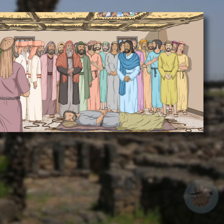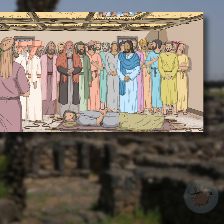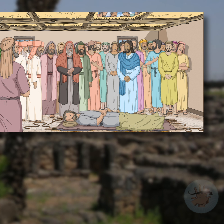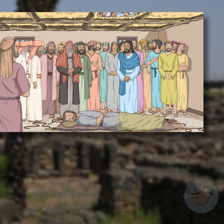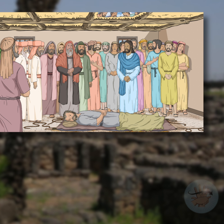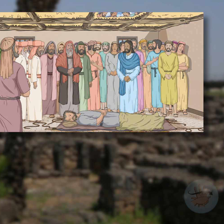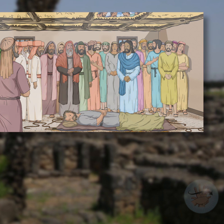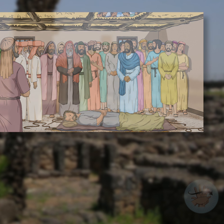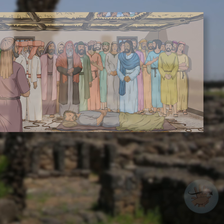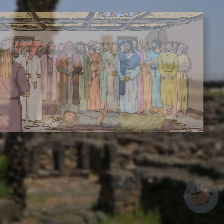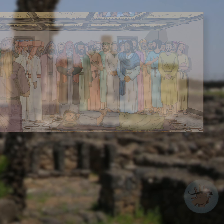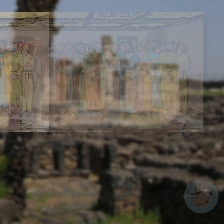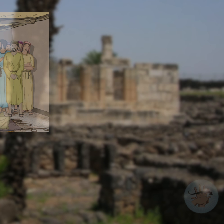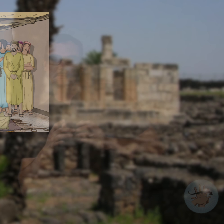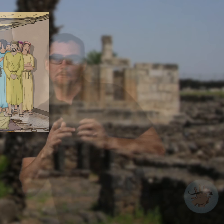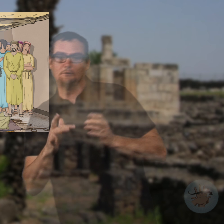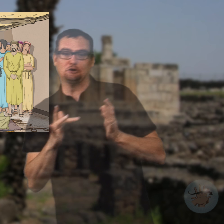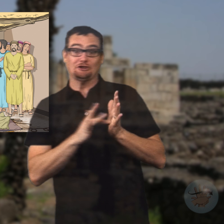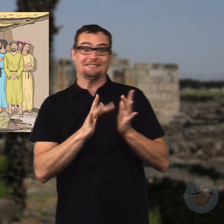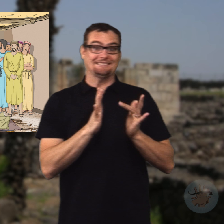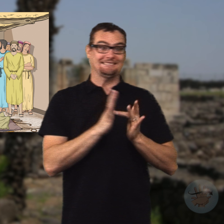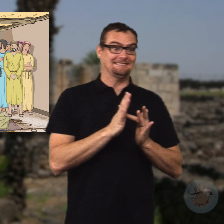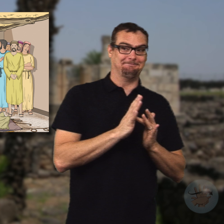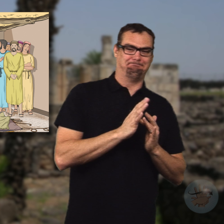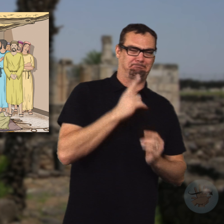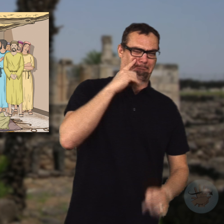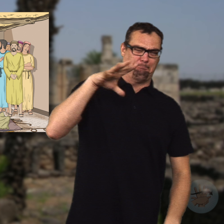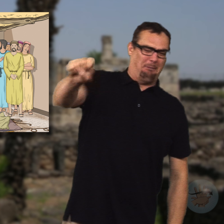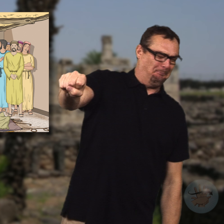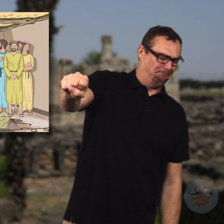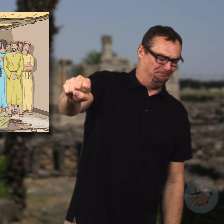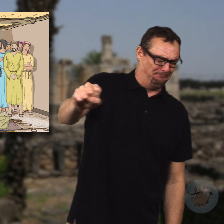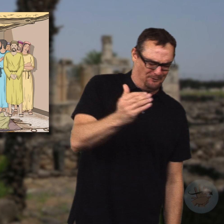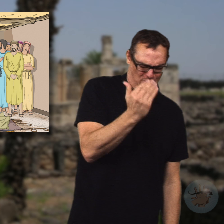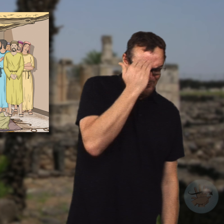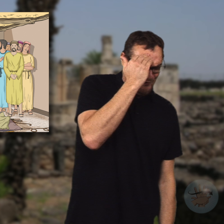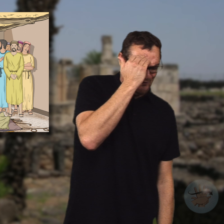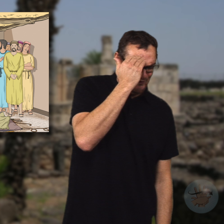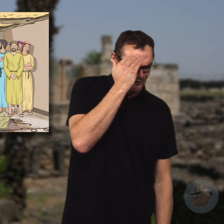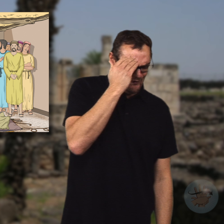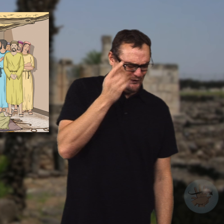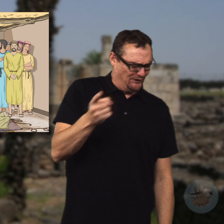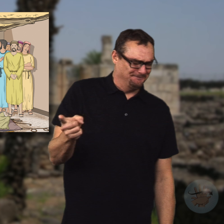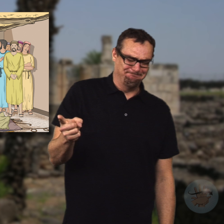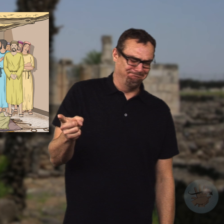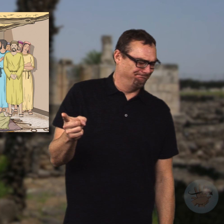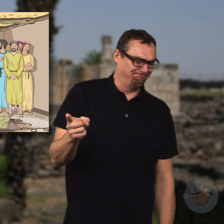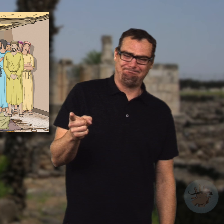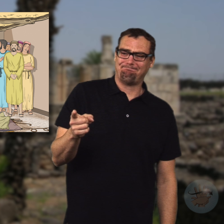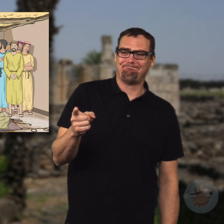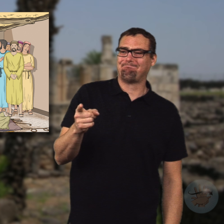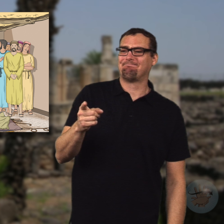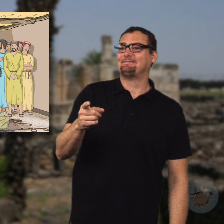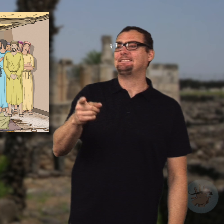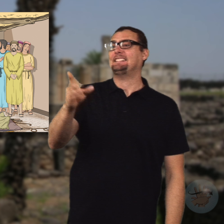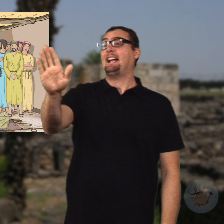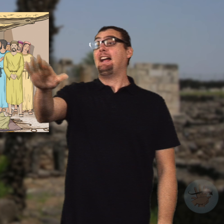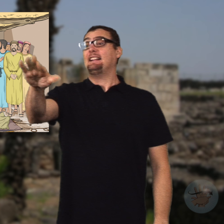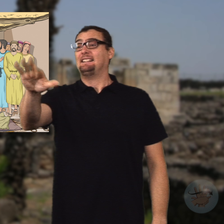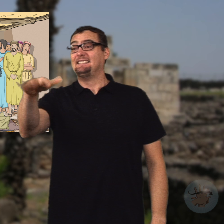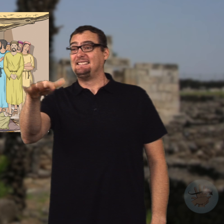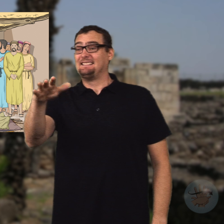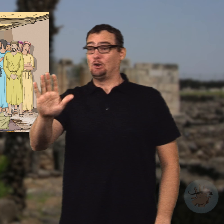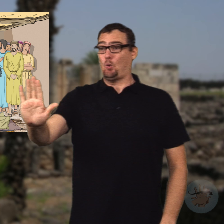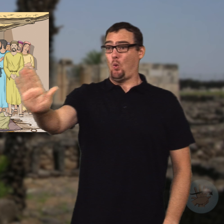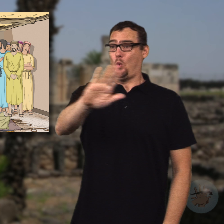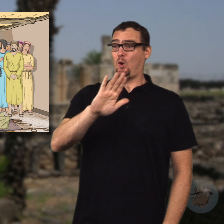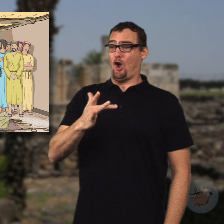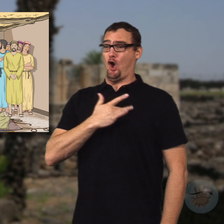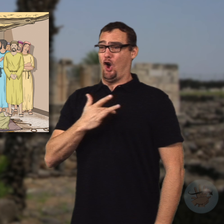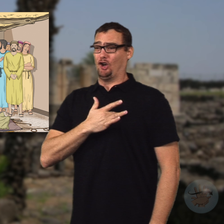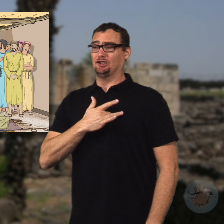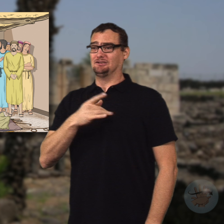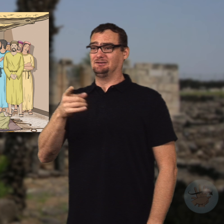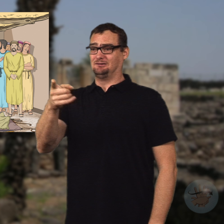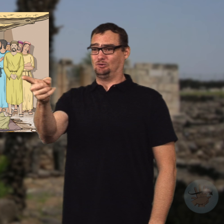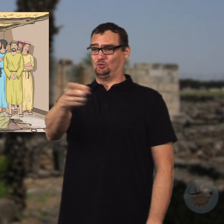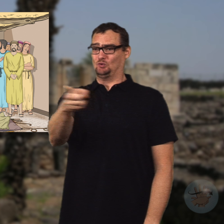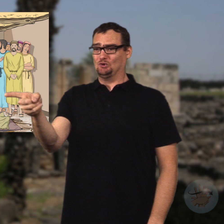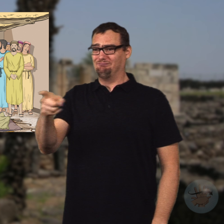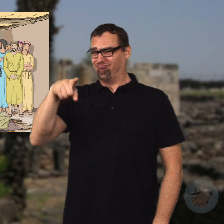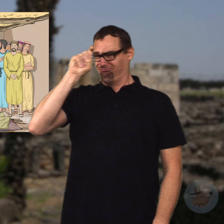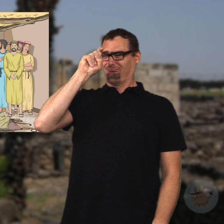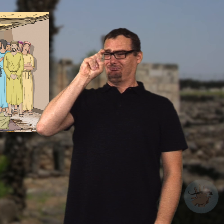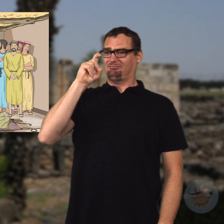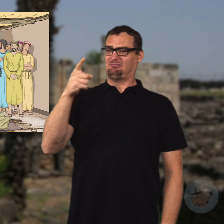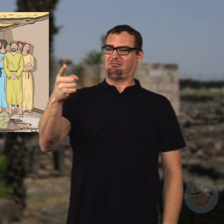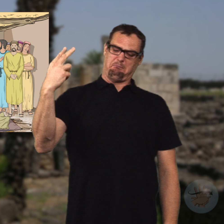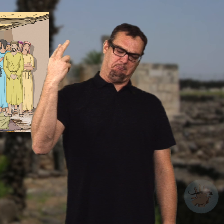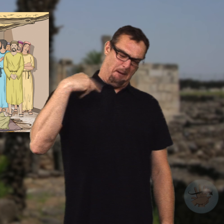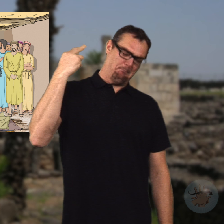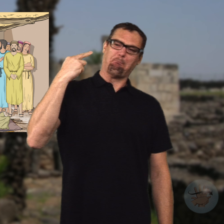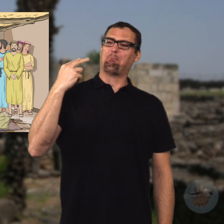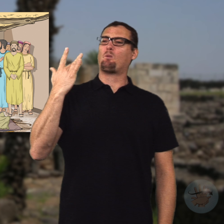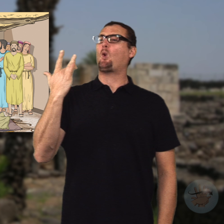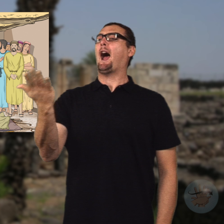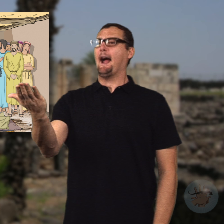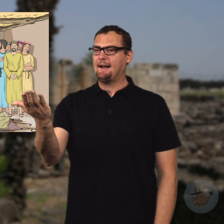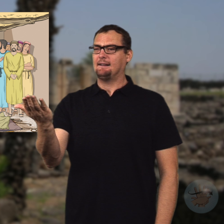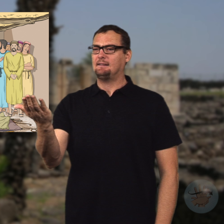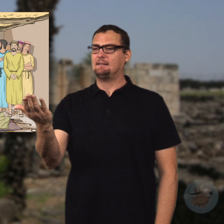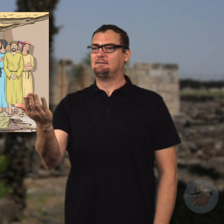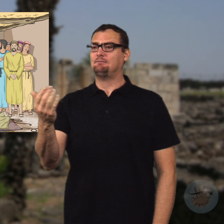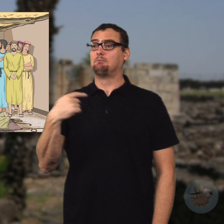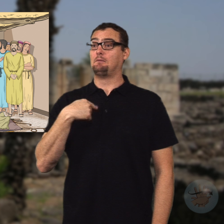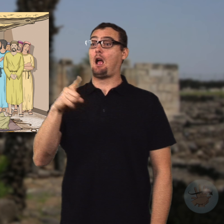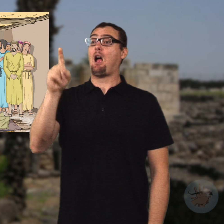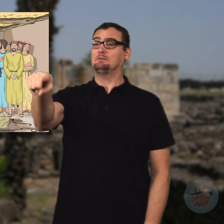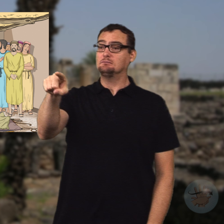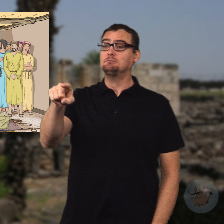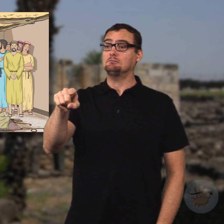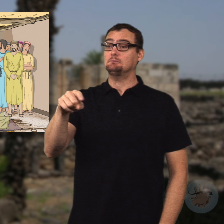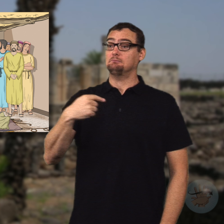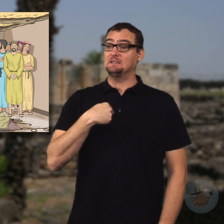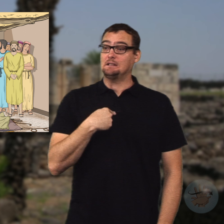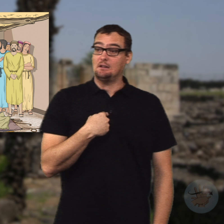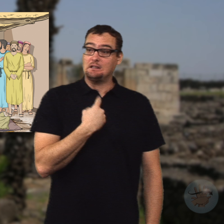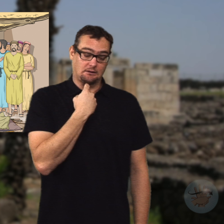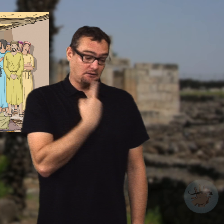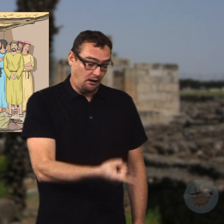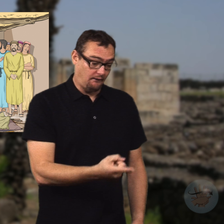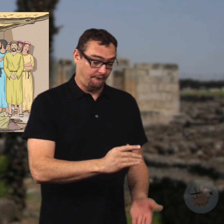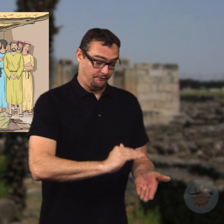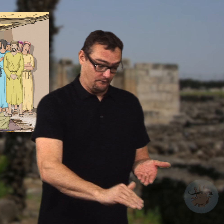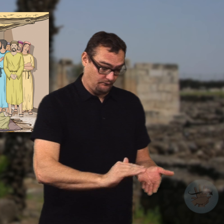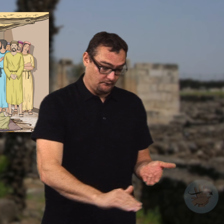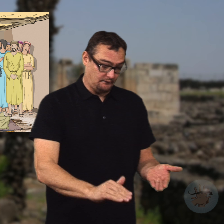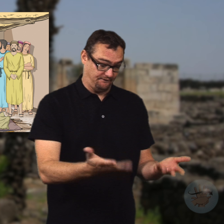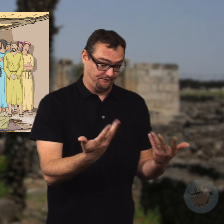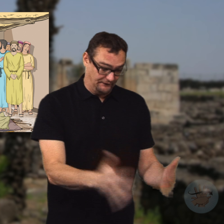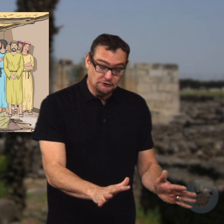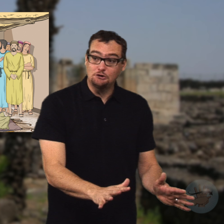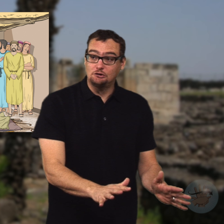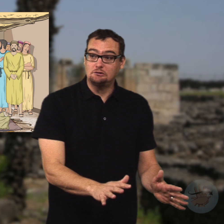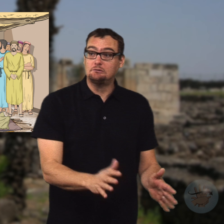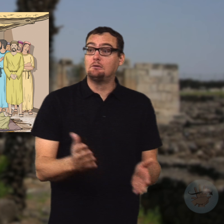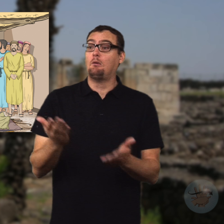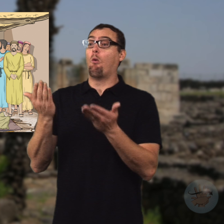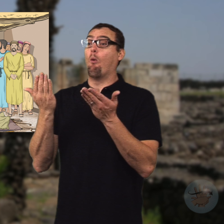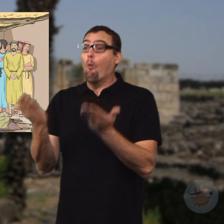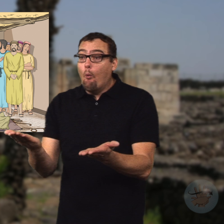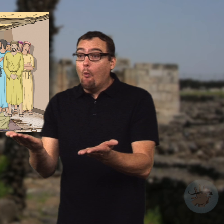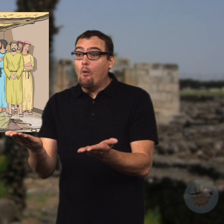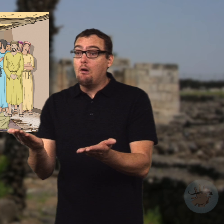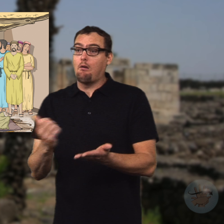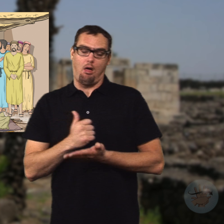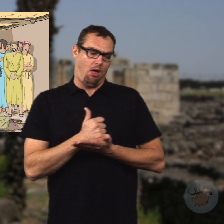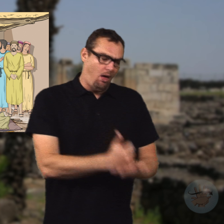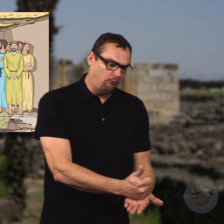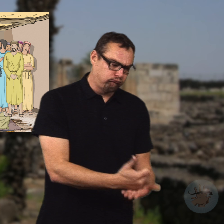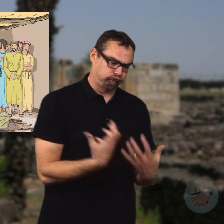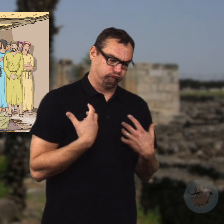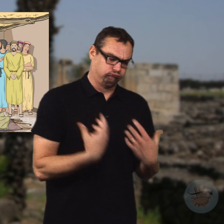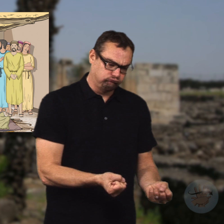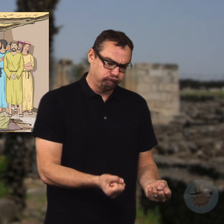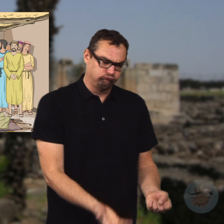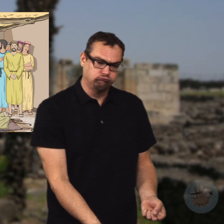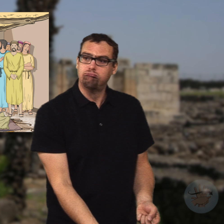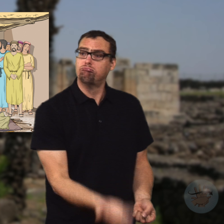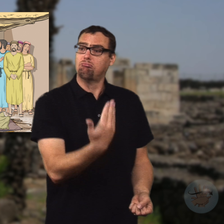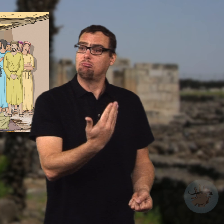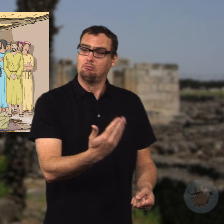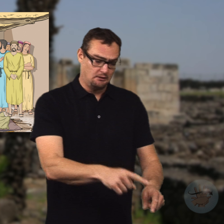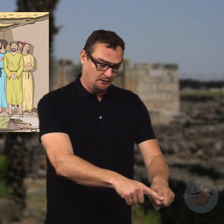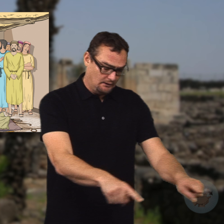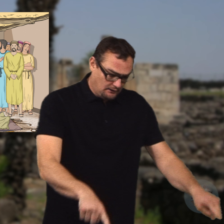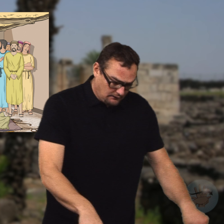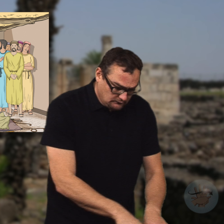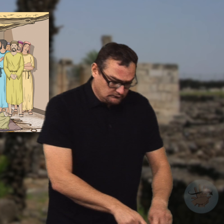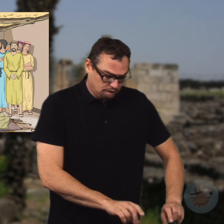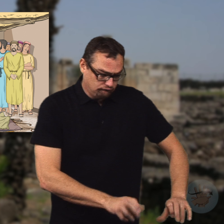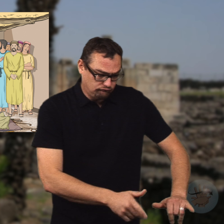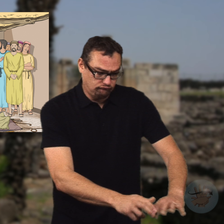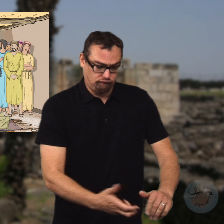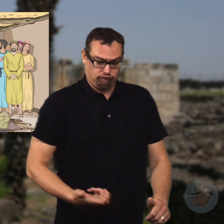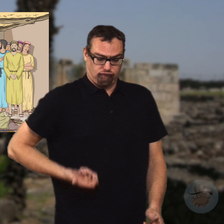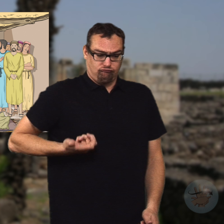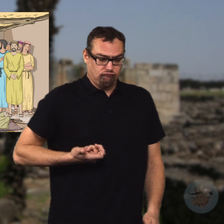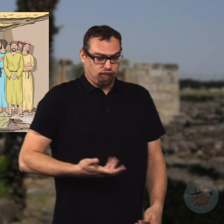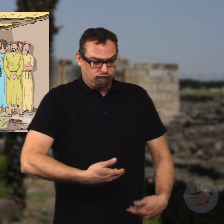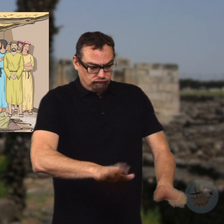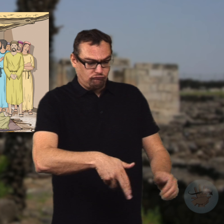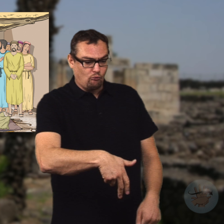At once Jesus knew in His spirit that they were thinking this way within themselves. “Why are you thinking these things in your hearts?” He asked.